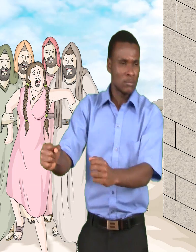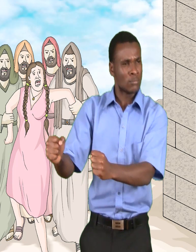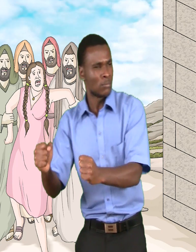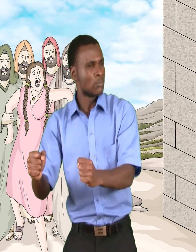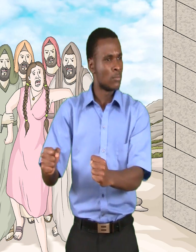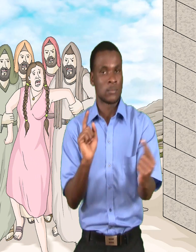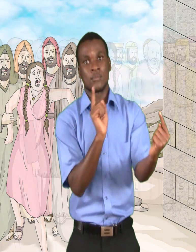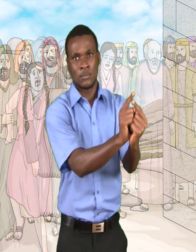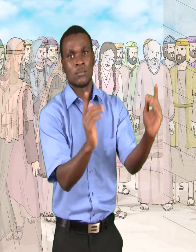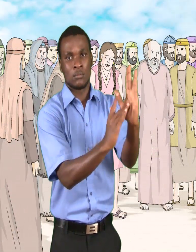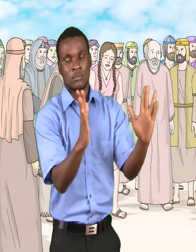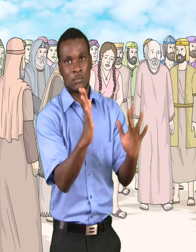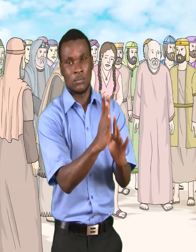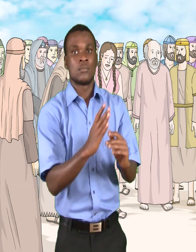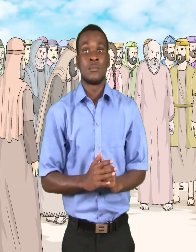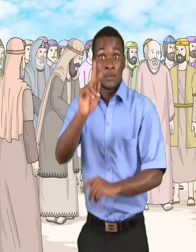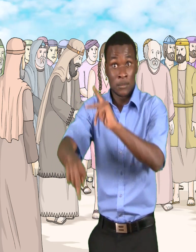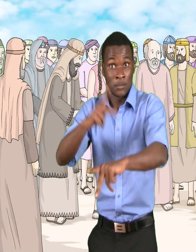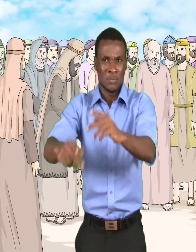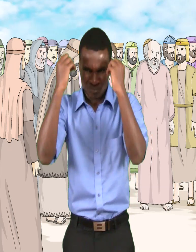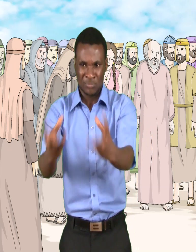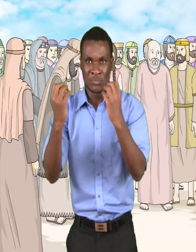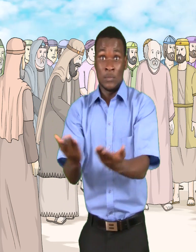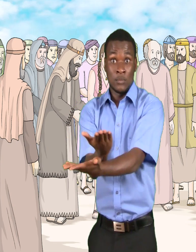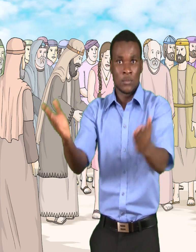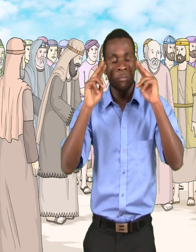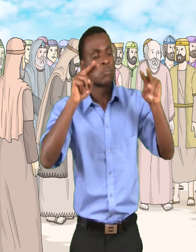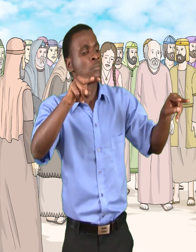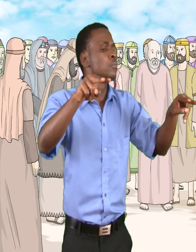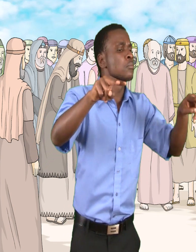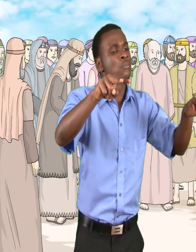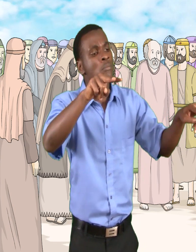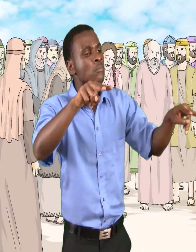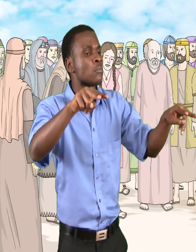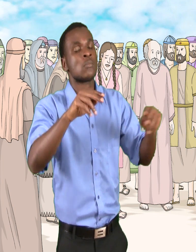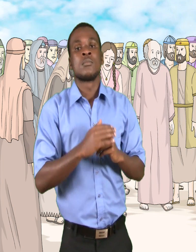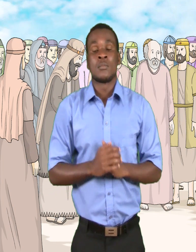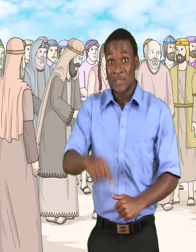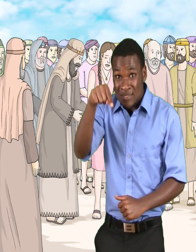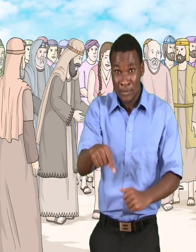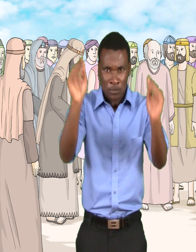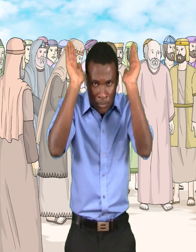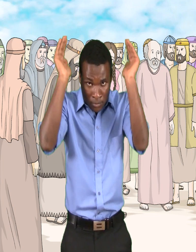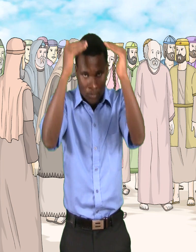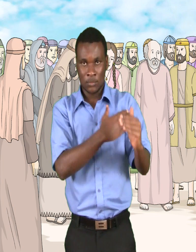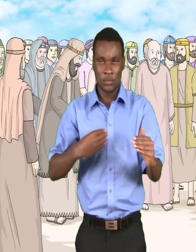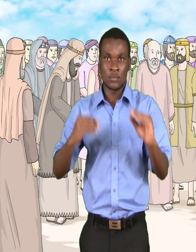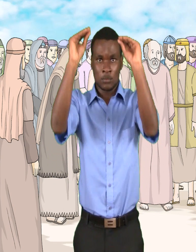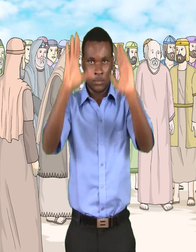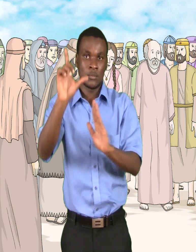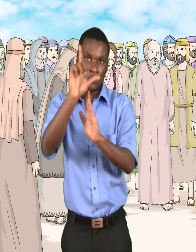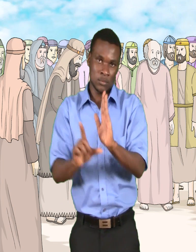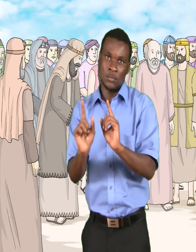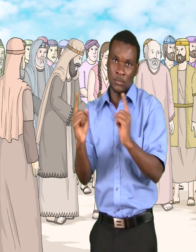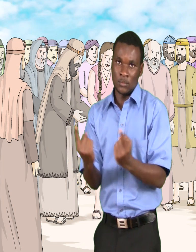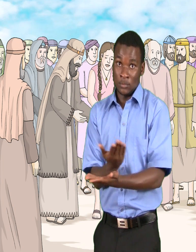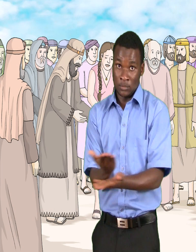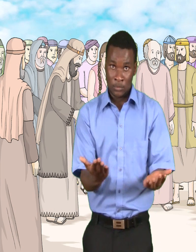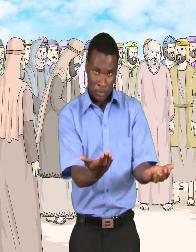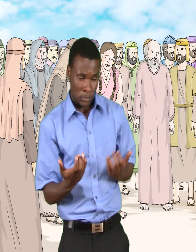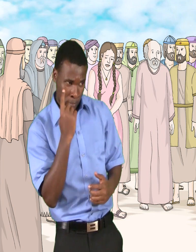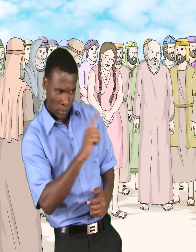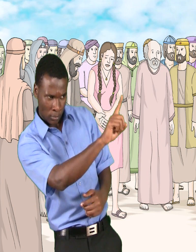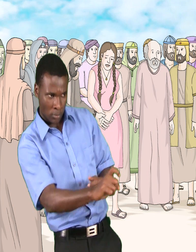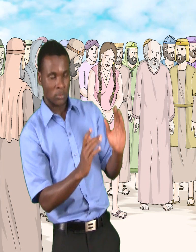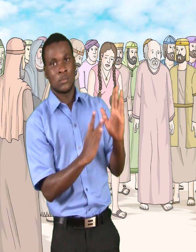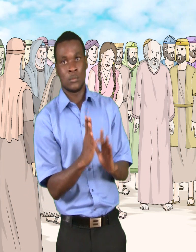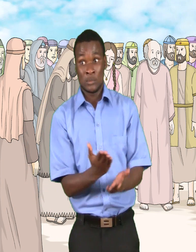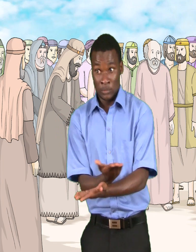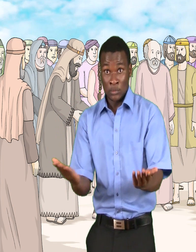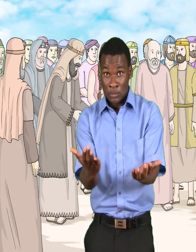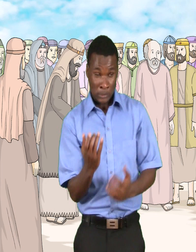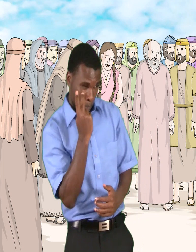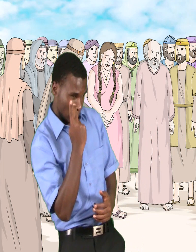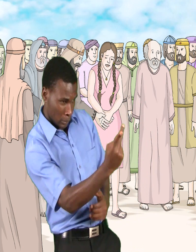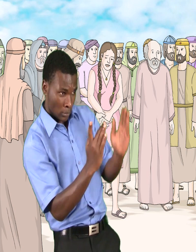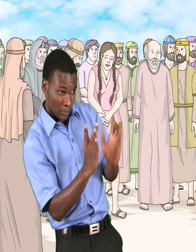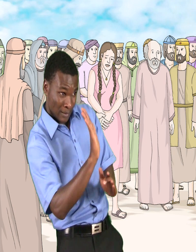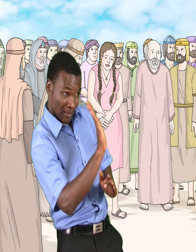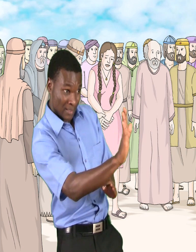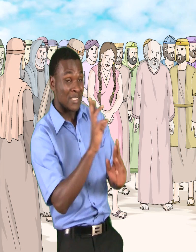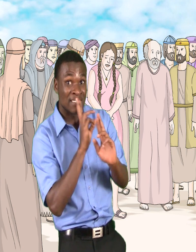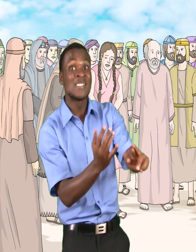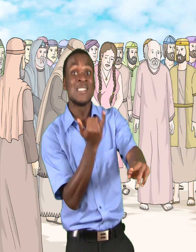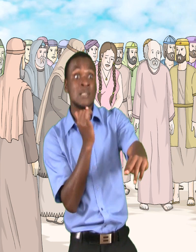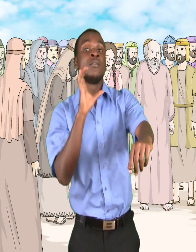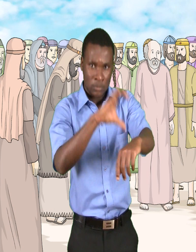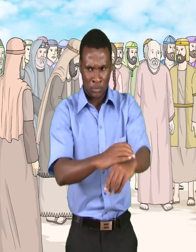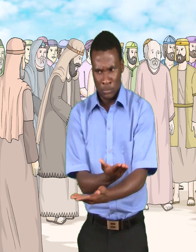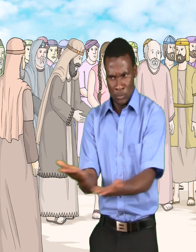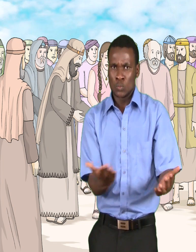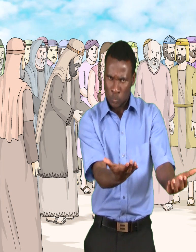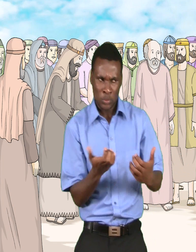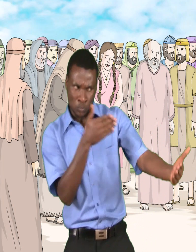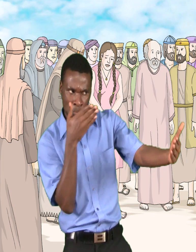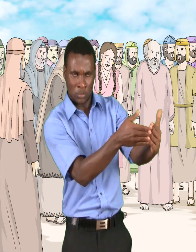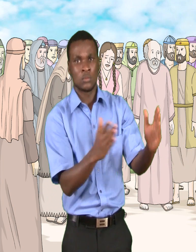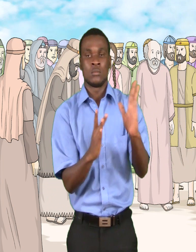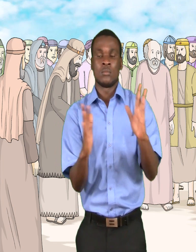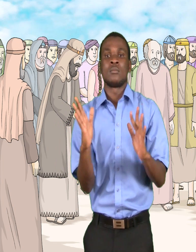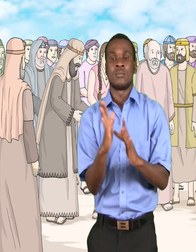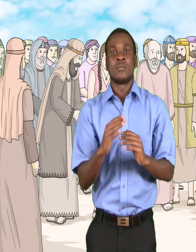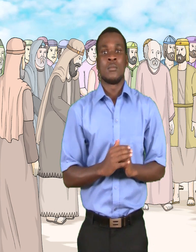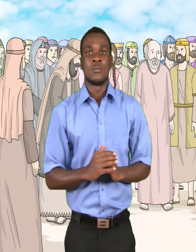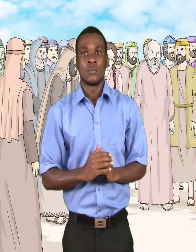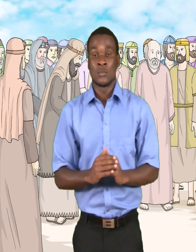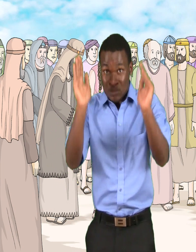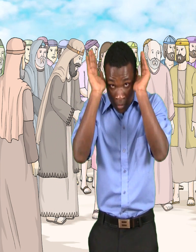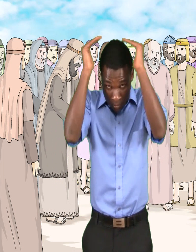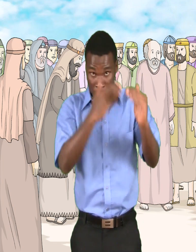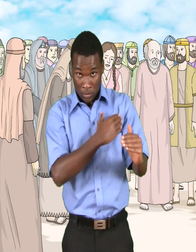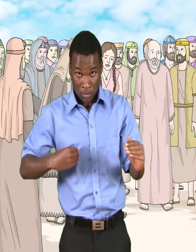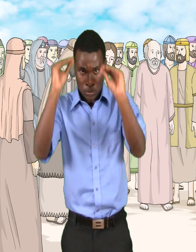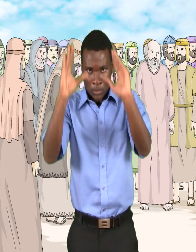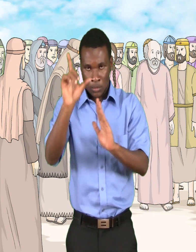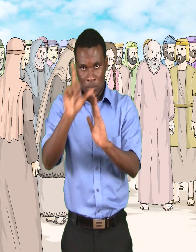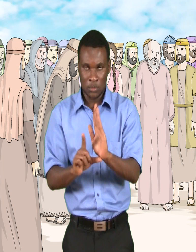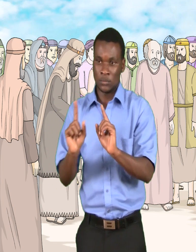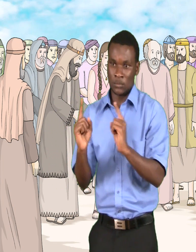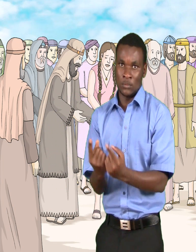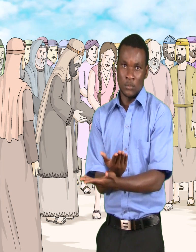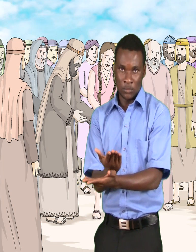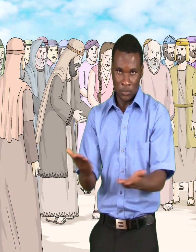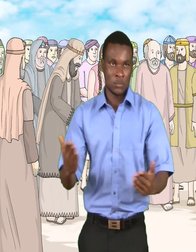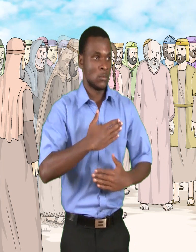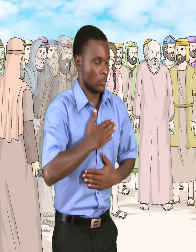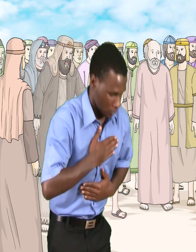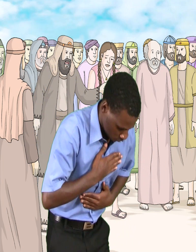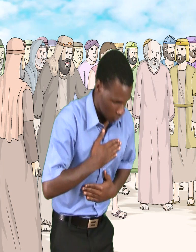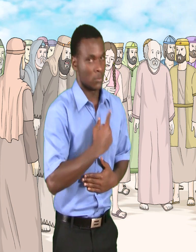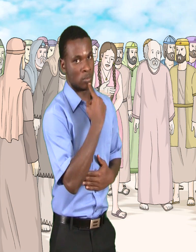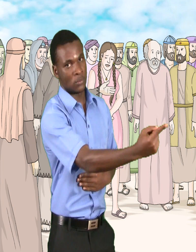They made her stand before them and said, “Teacher, this woman was caught in the act of adultery.